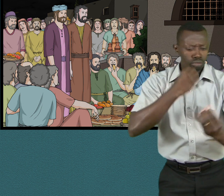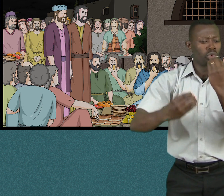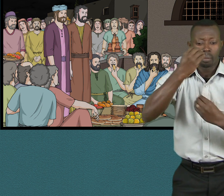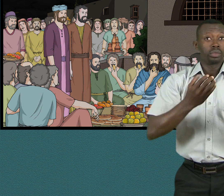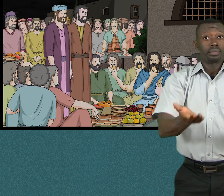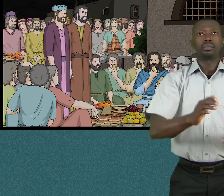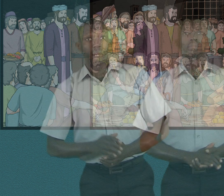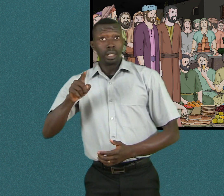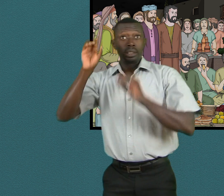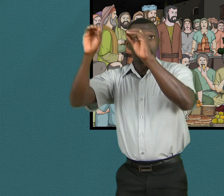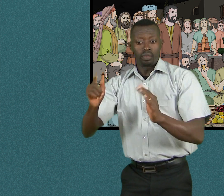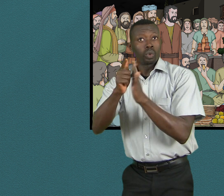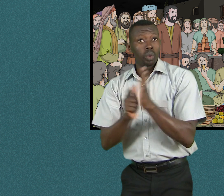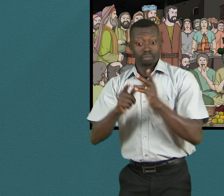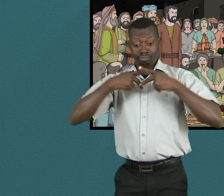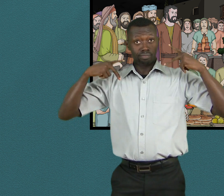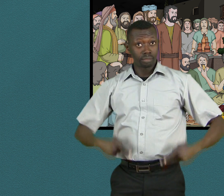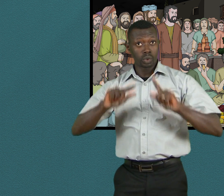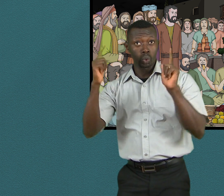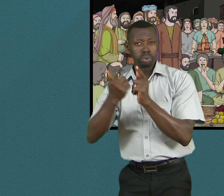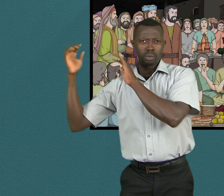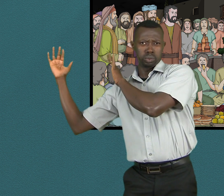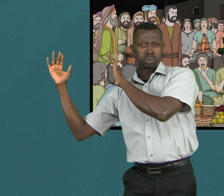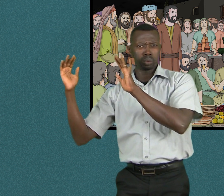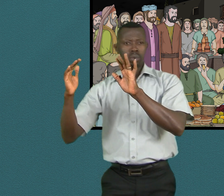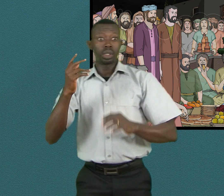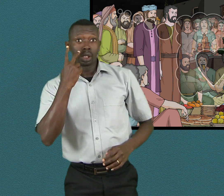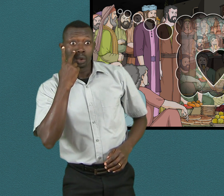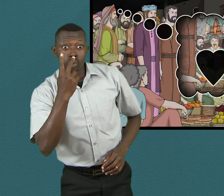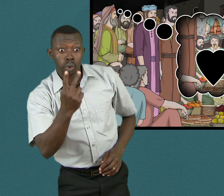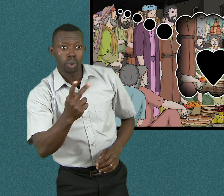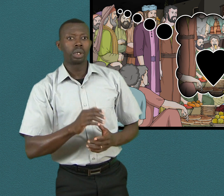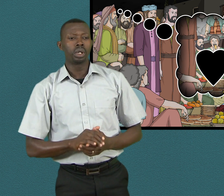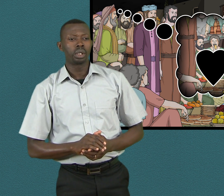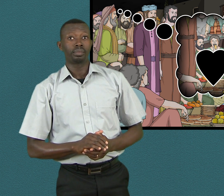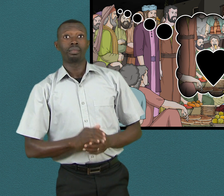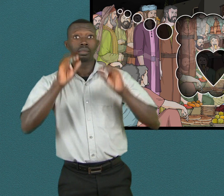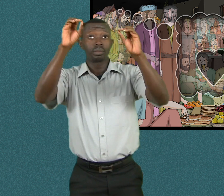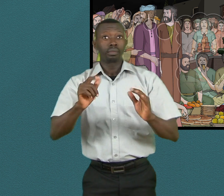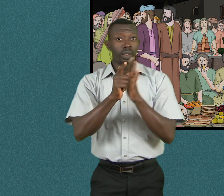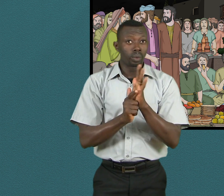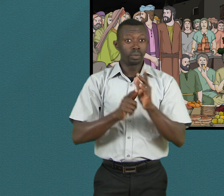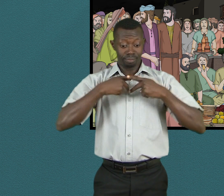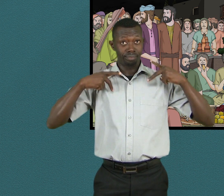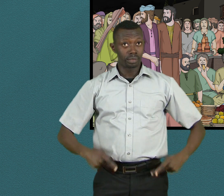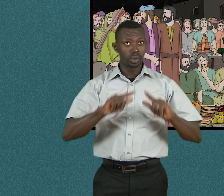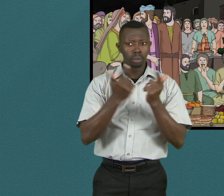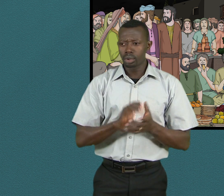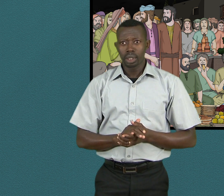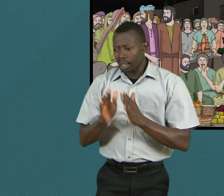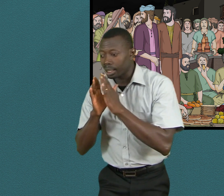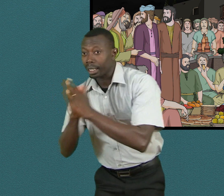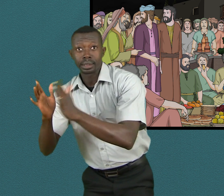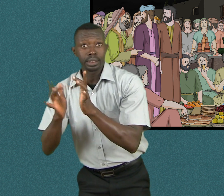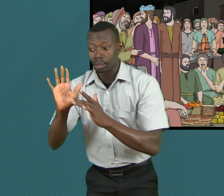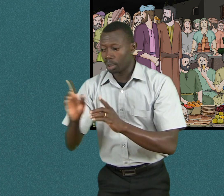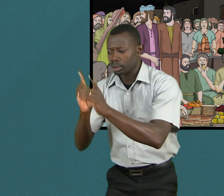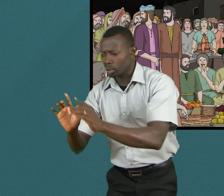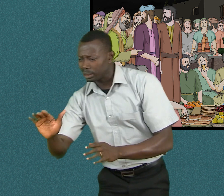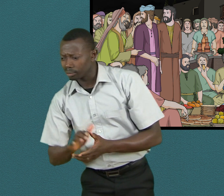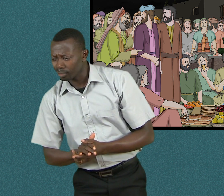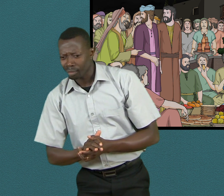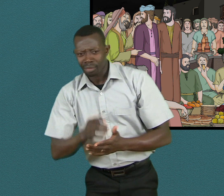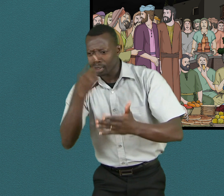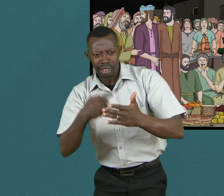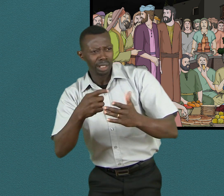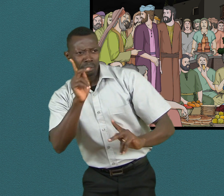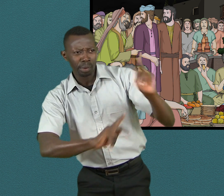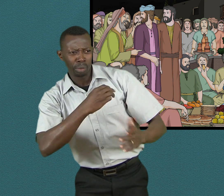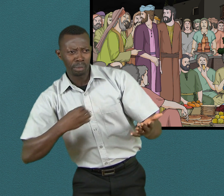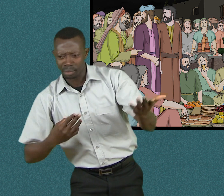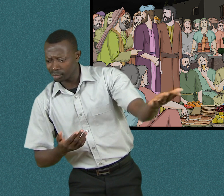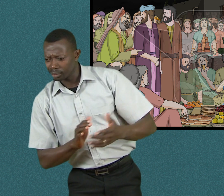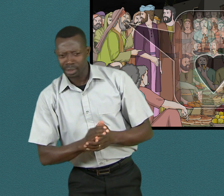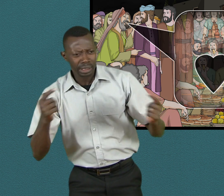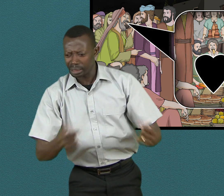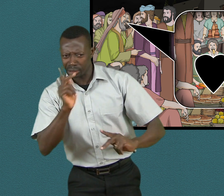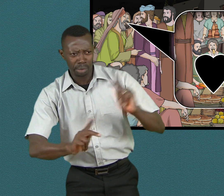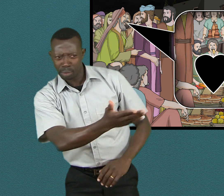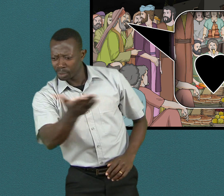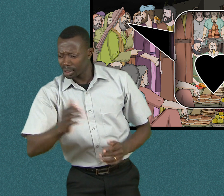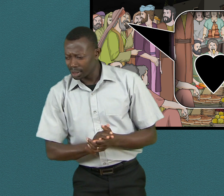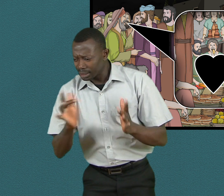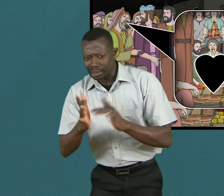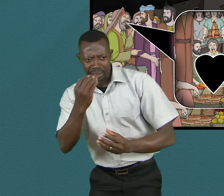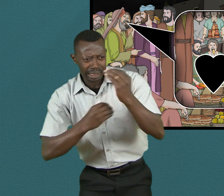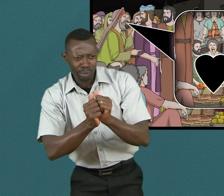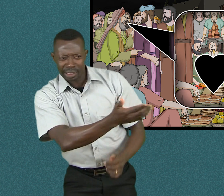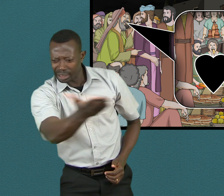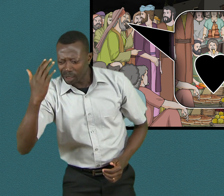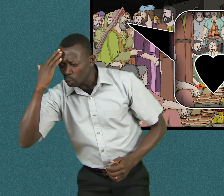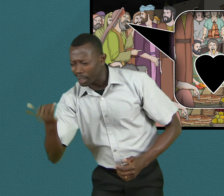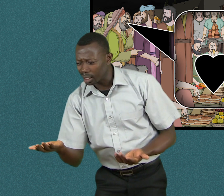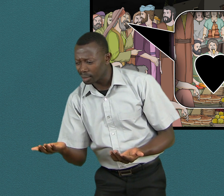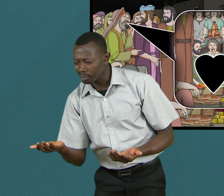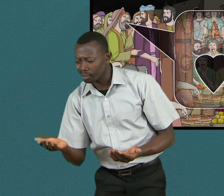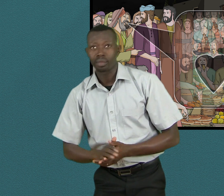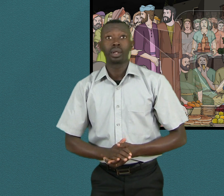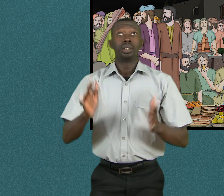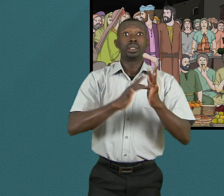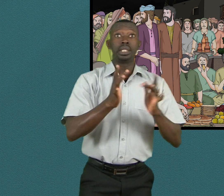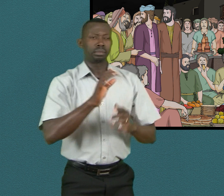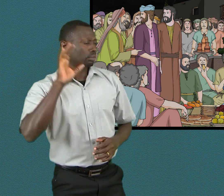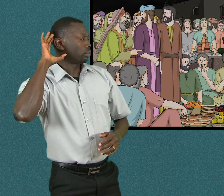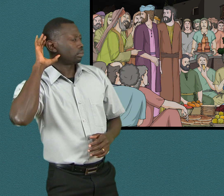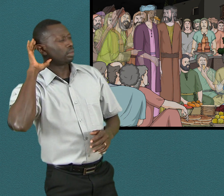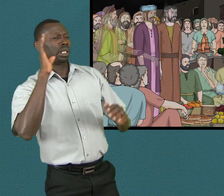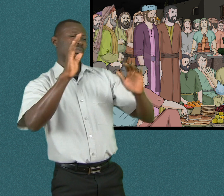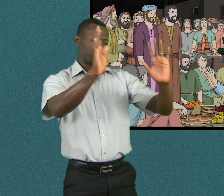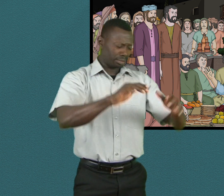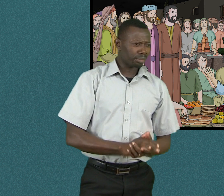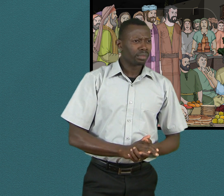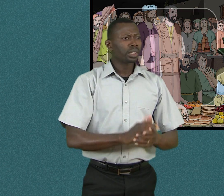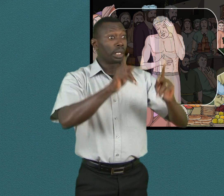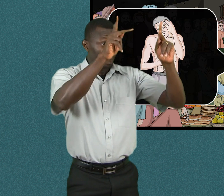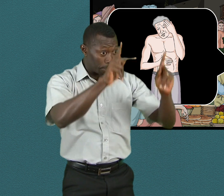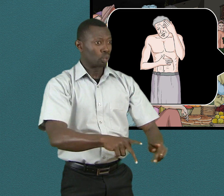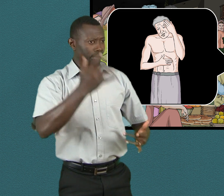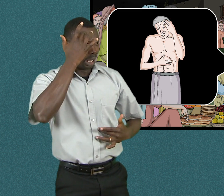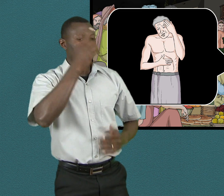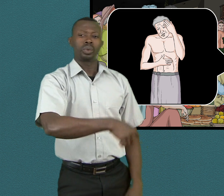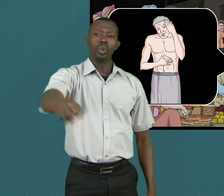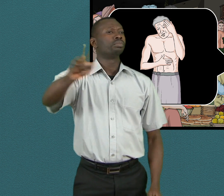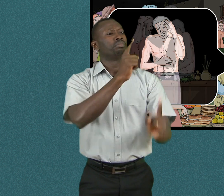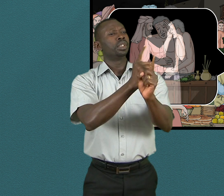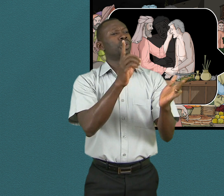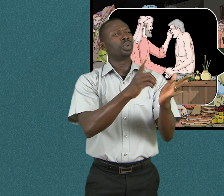When the scribes who were Pharisees saw Jesus eating with these people, they asked His disciples, “Why does He eat with tax collectors and sinners?”